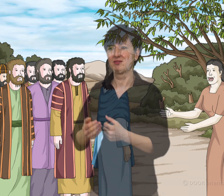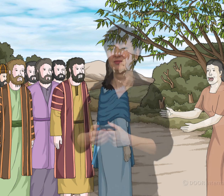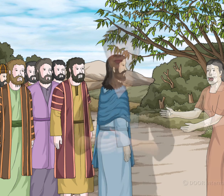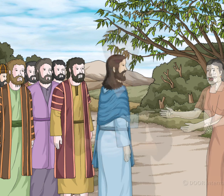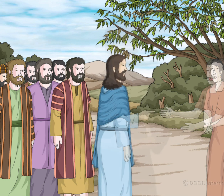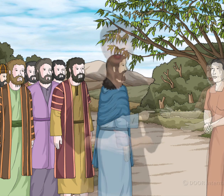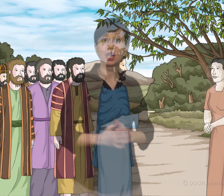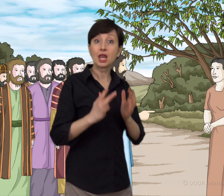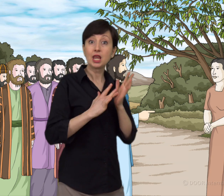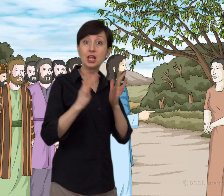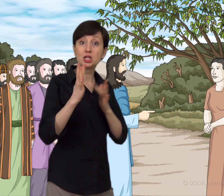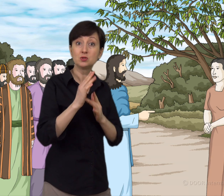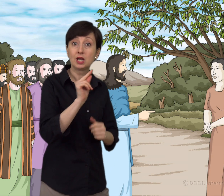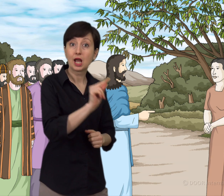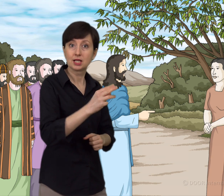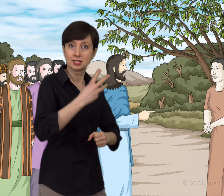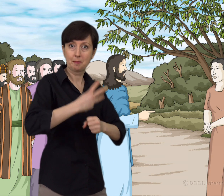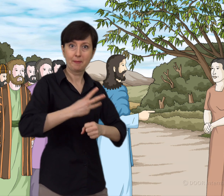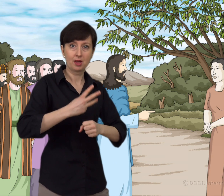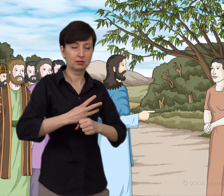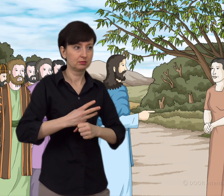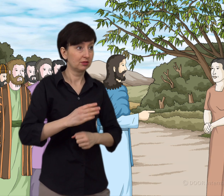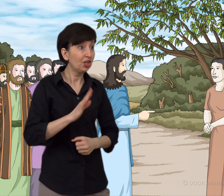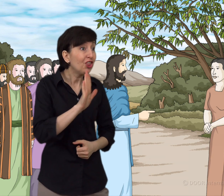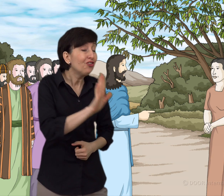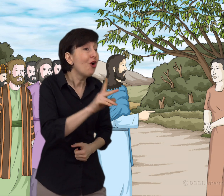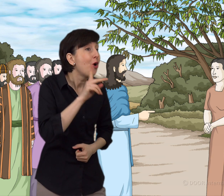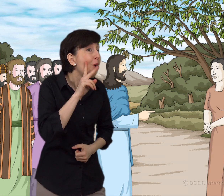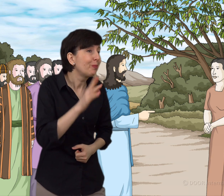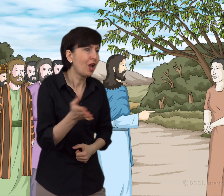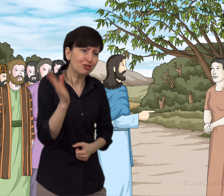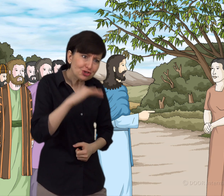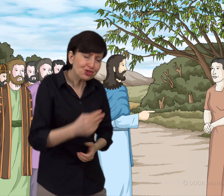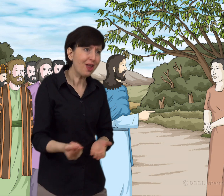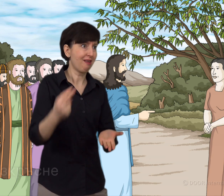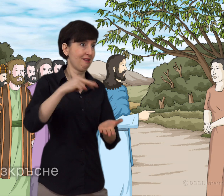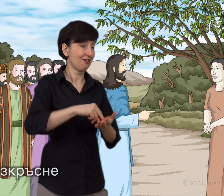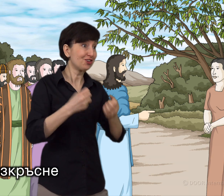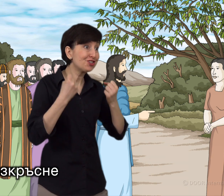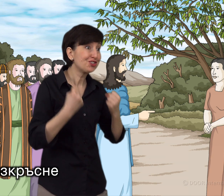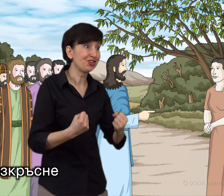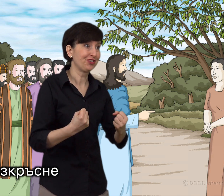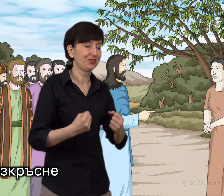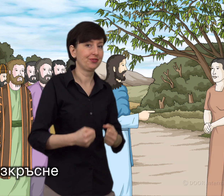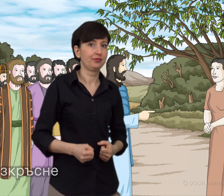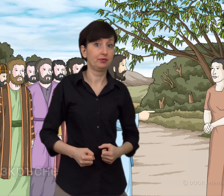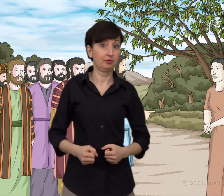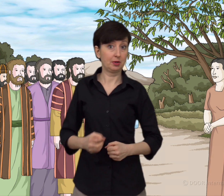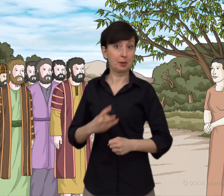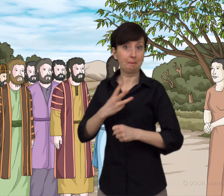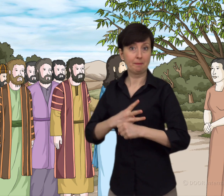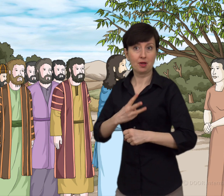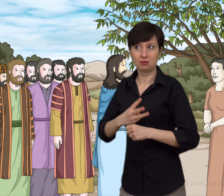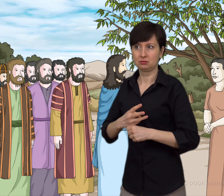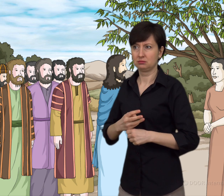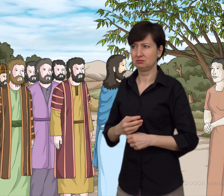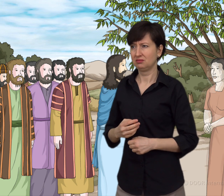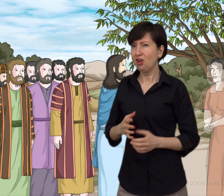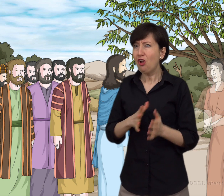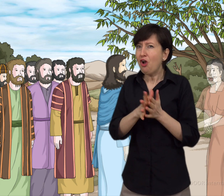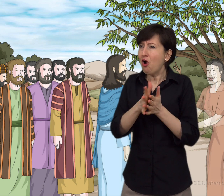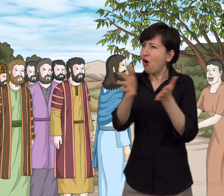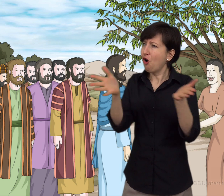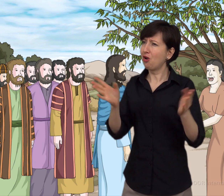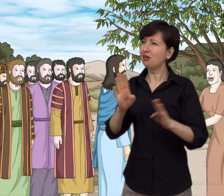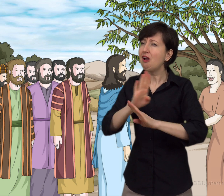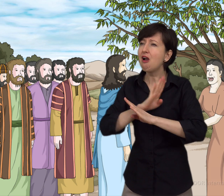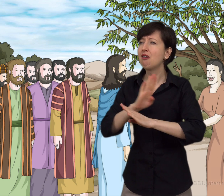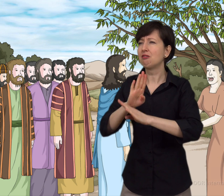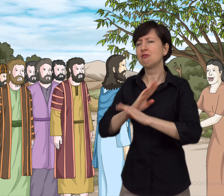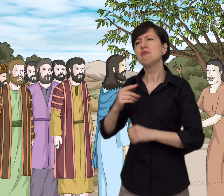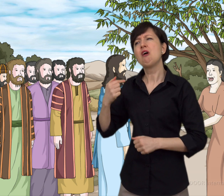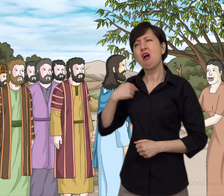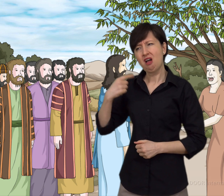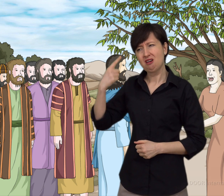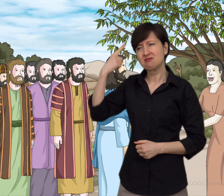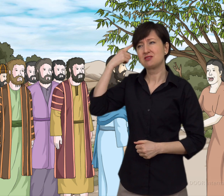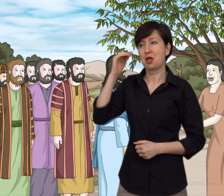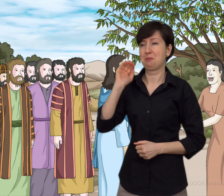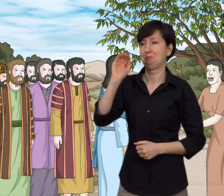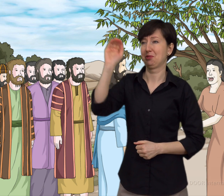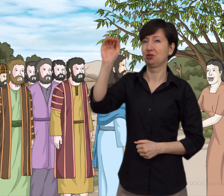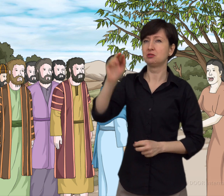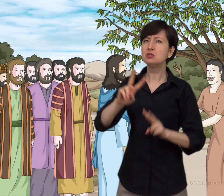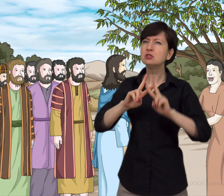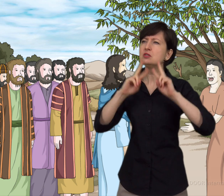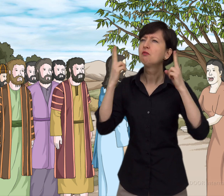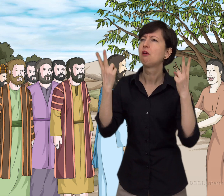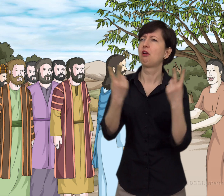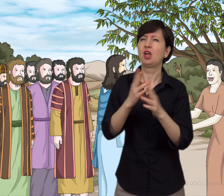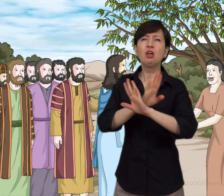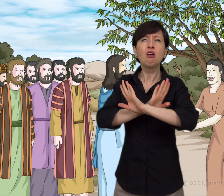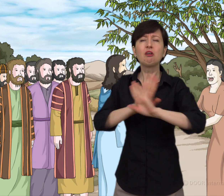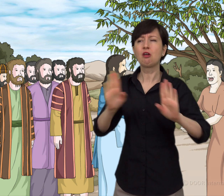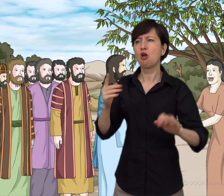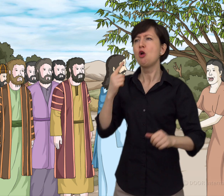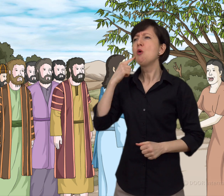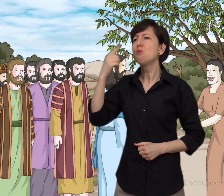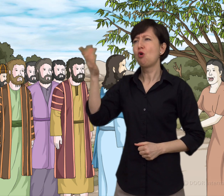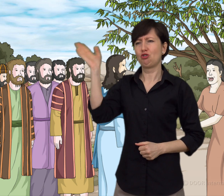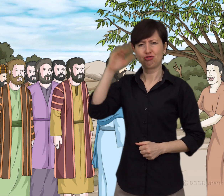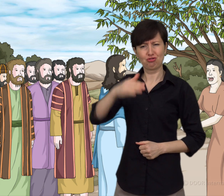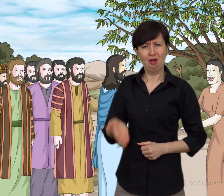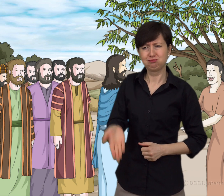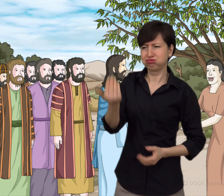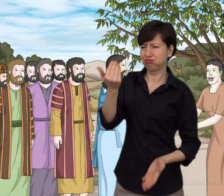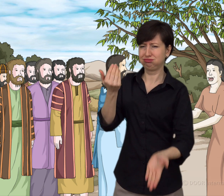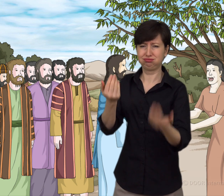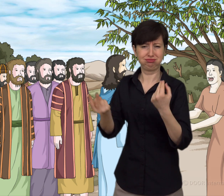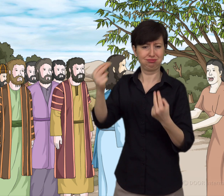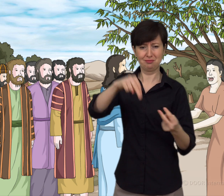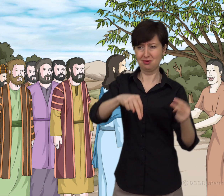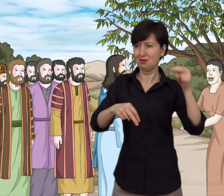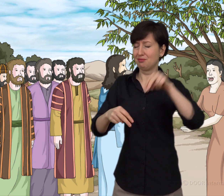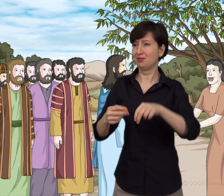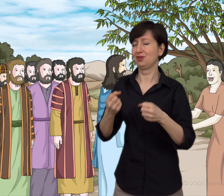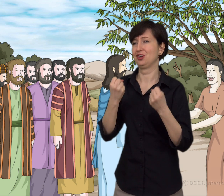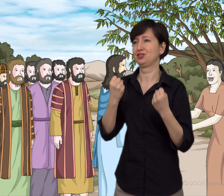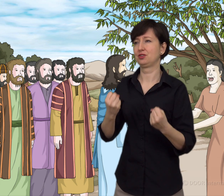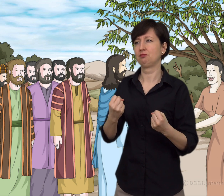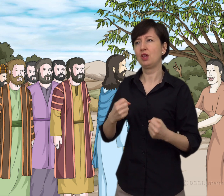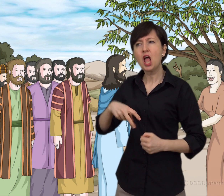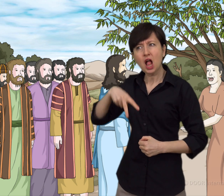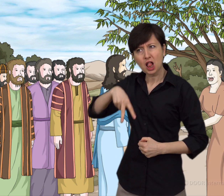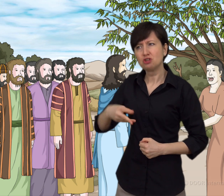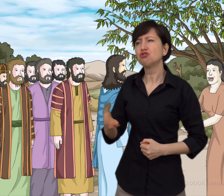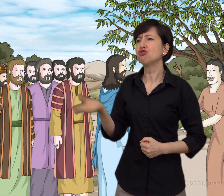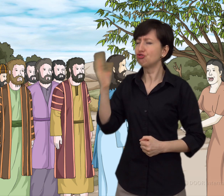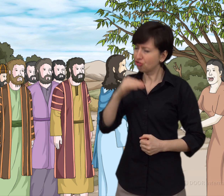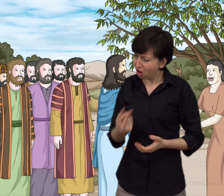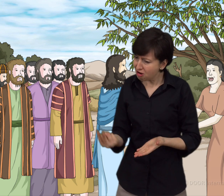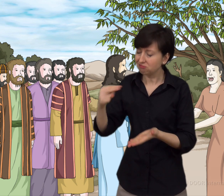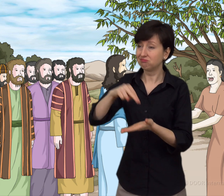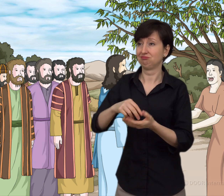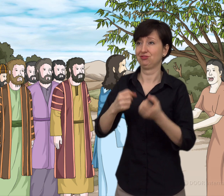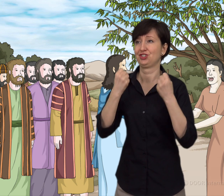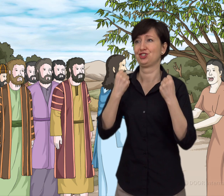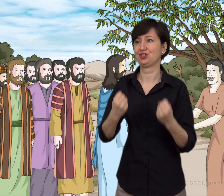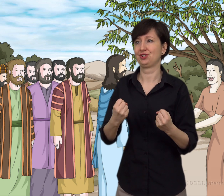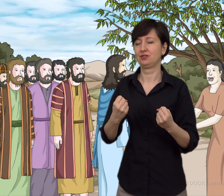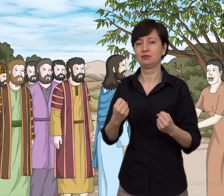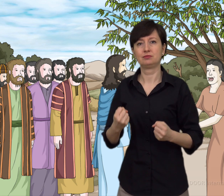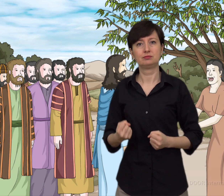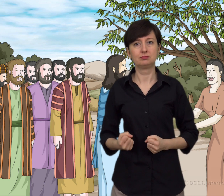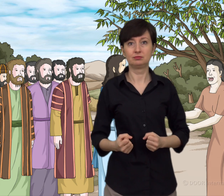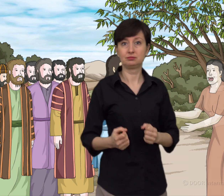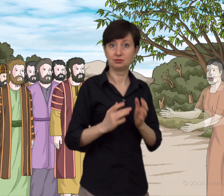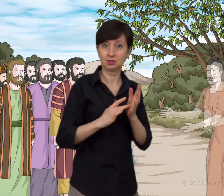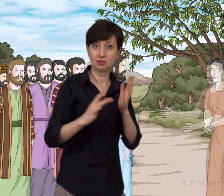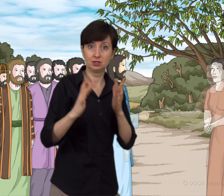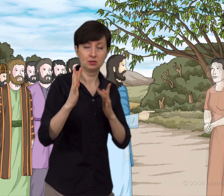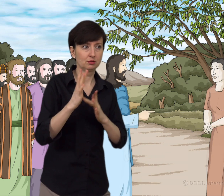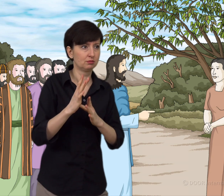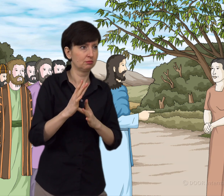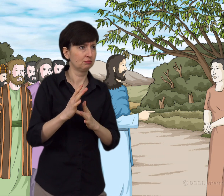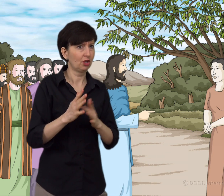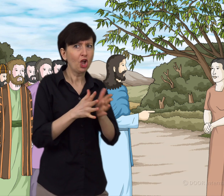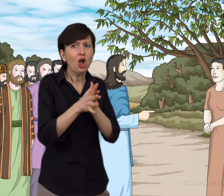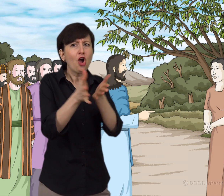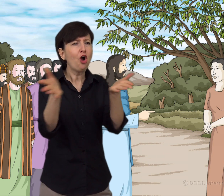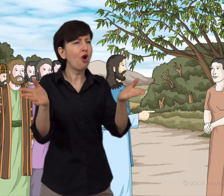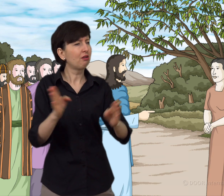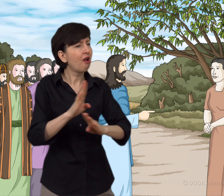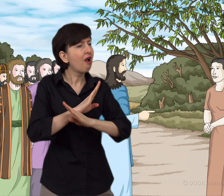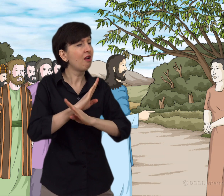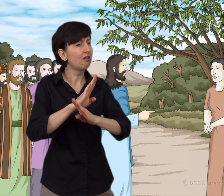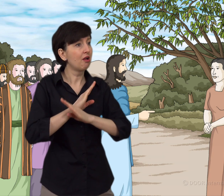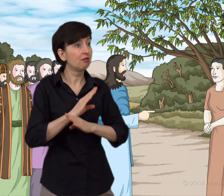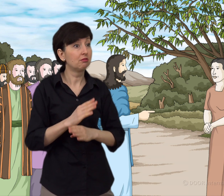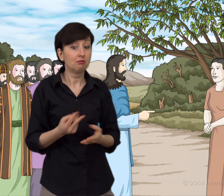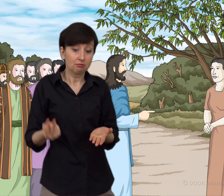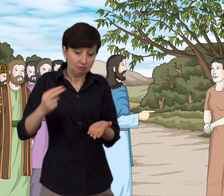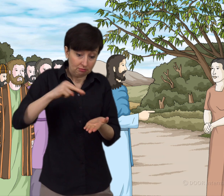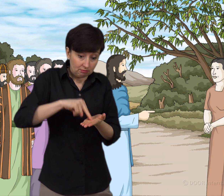“Your brother will rise again,” Jesus told her. Martha replied, “I know that he will rise again in the resurrection at the last day.”